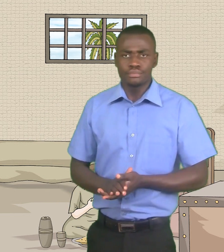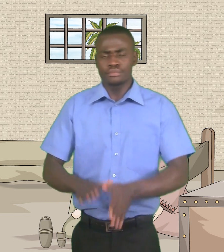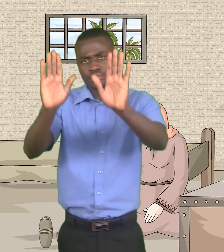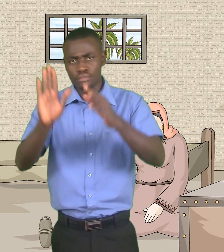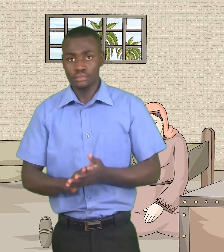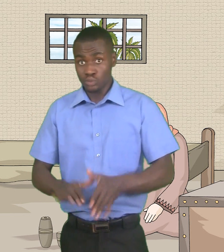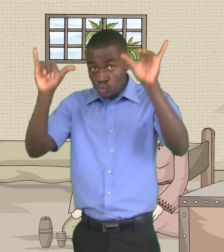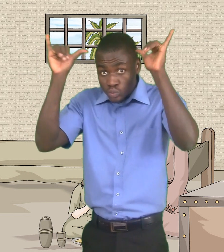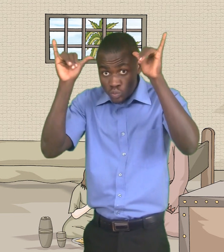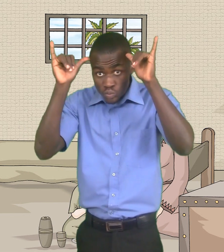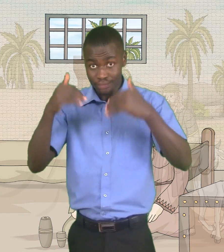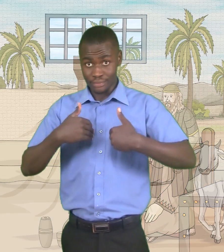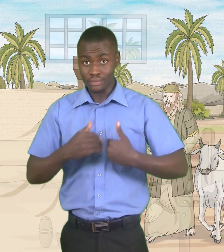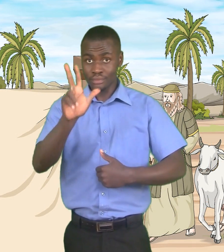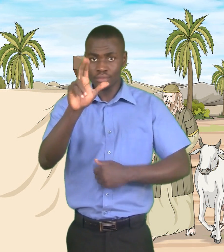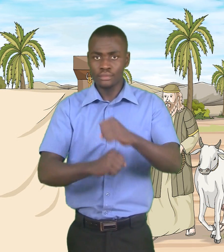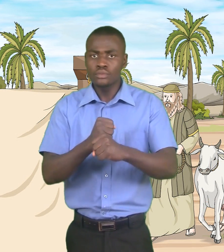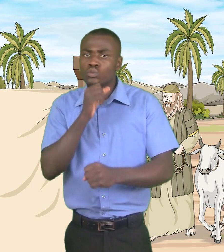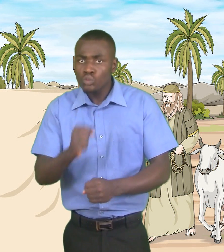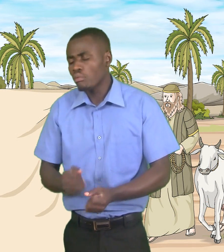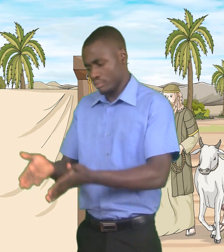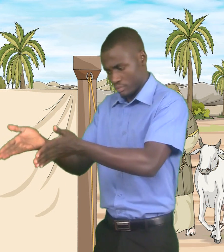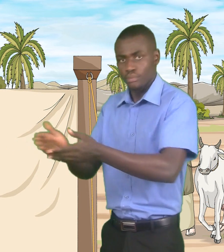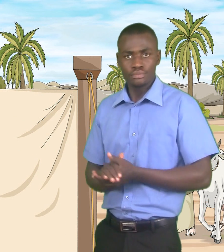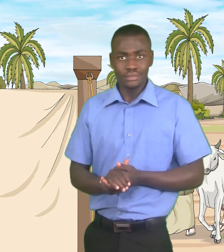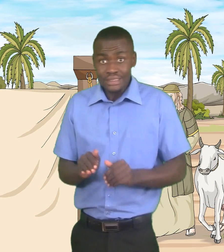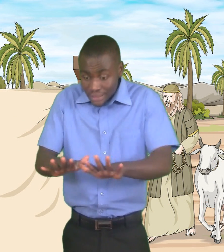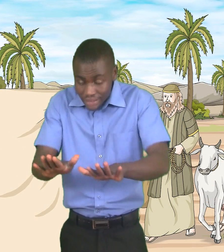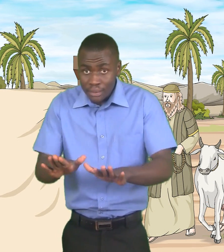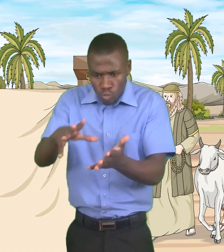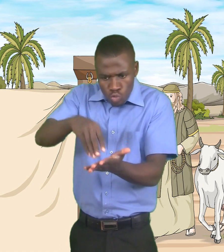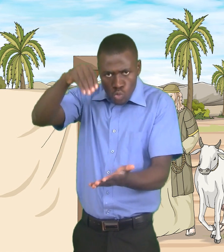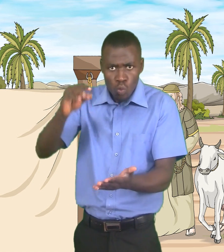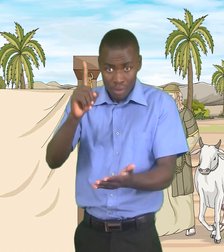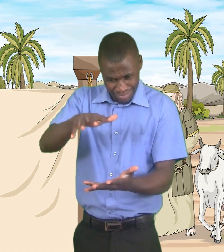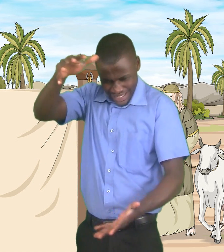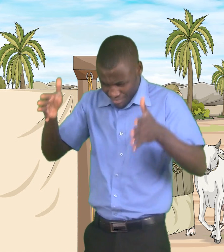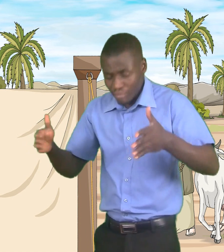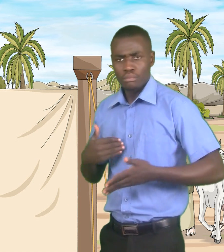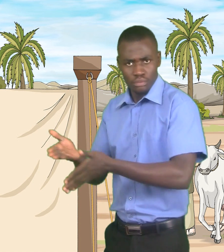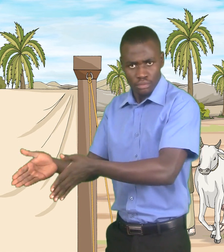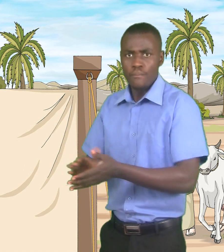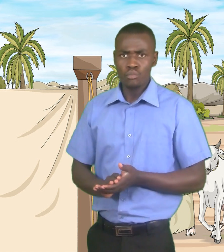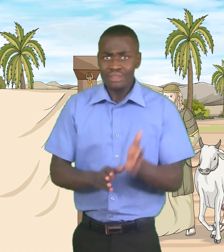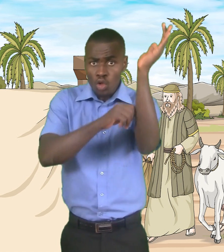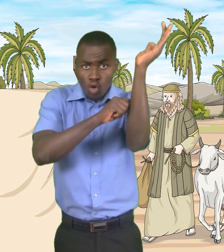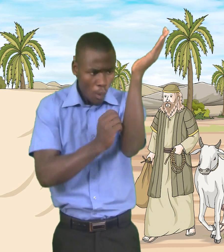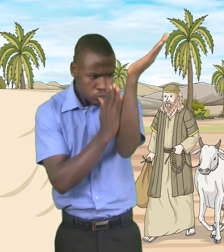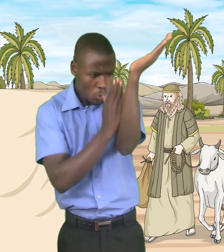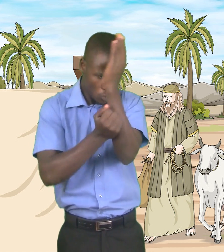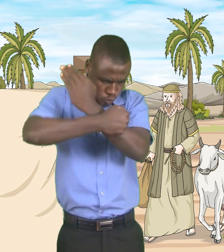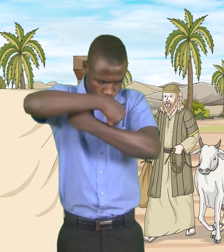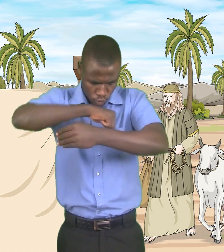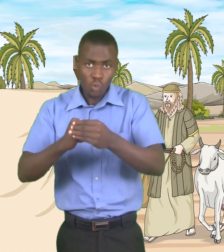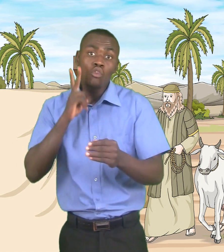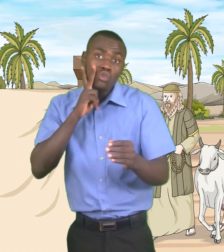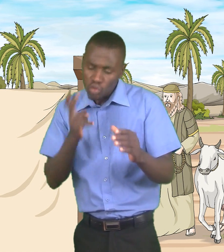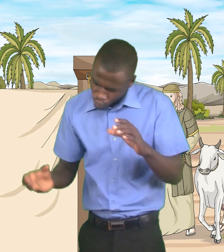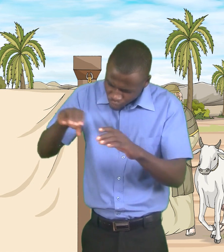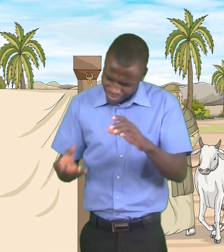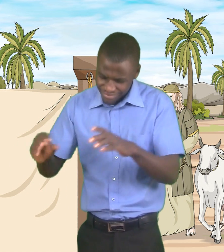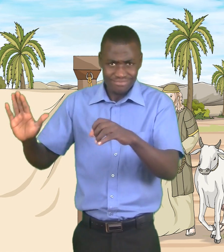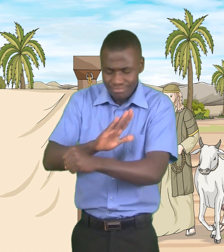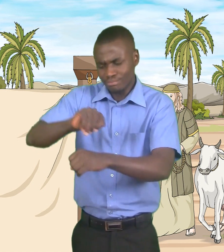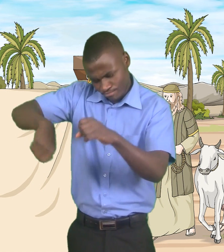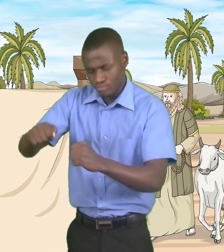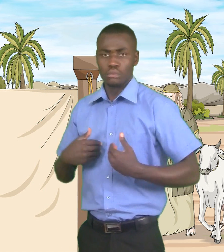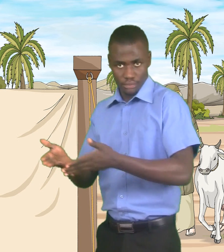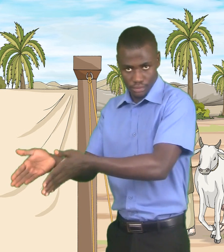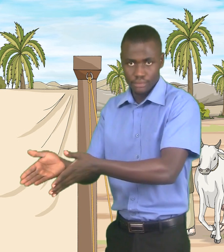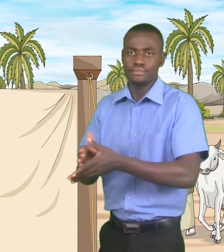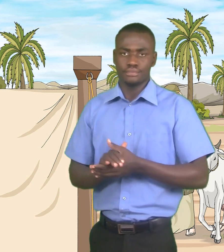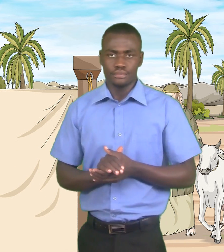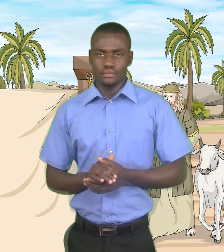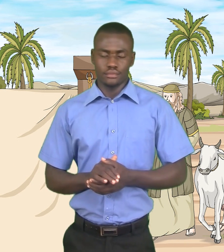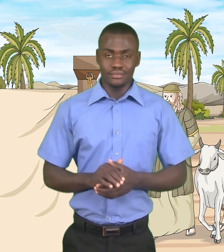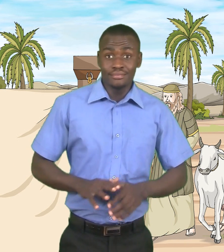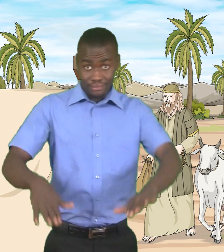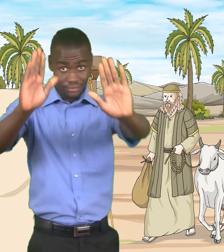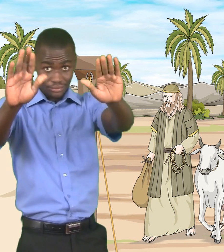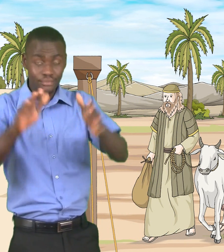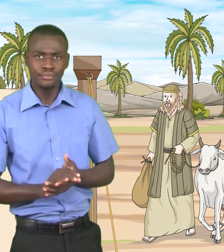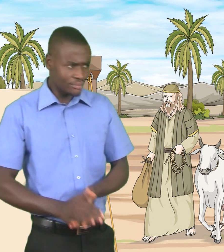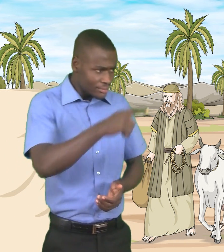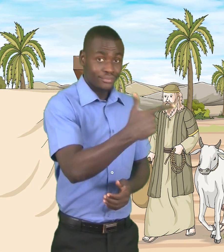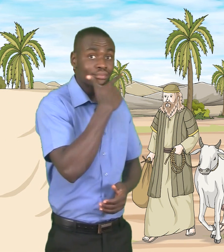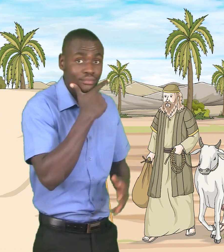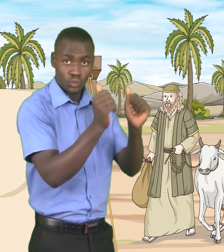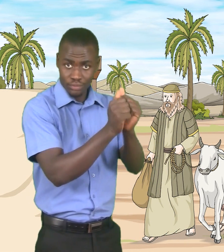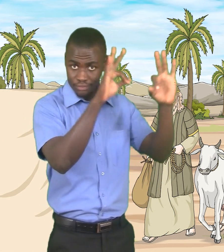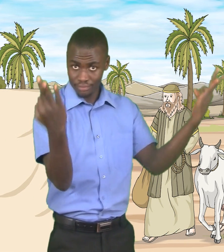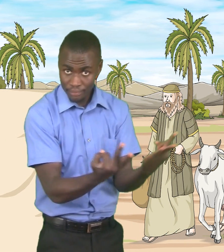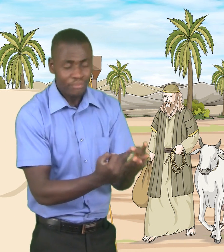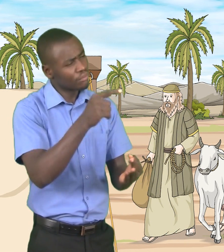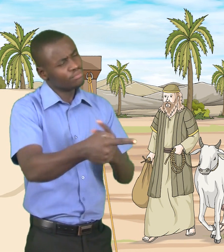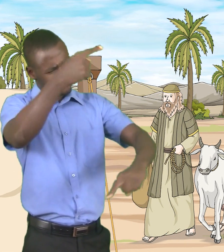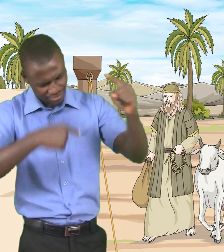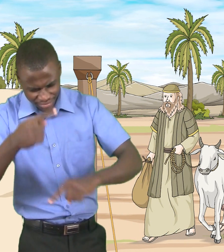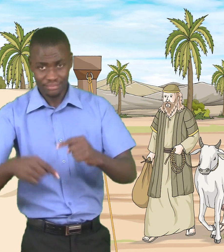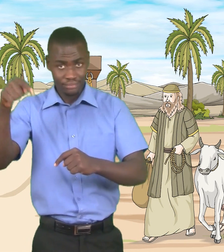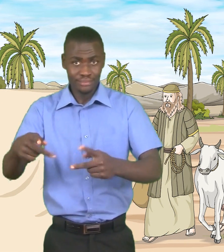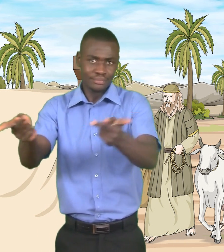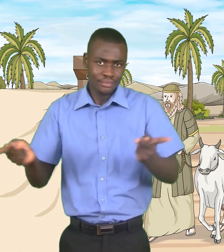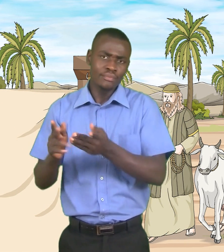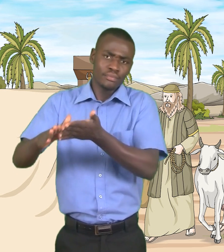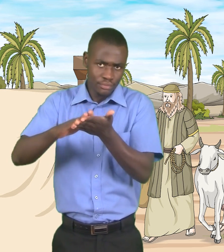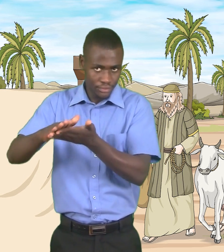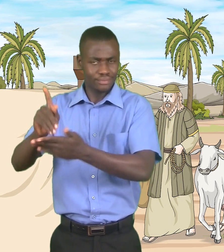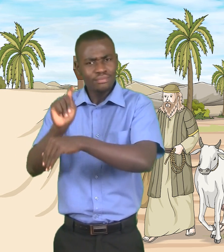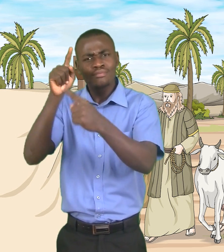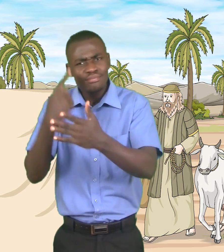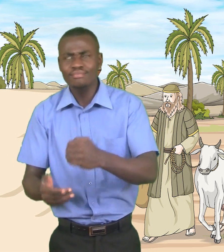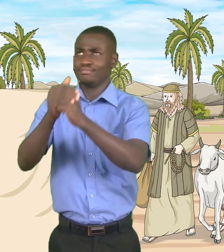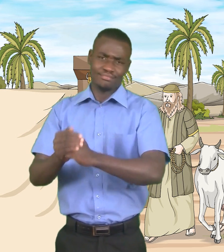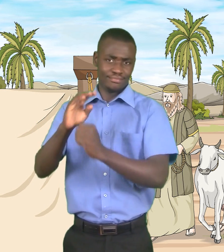Once she had weaned him, Hannah took the boy with her, along with a three-year-old bull, an ephah of flour, and a skin of wine.